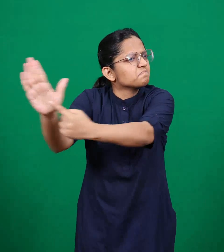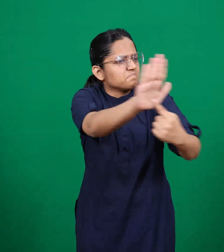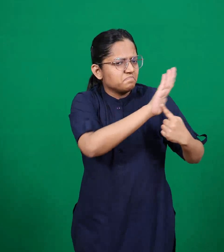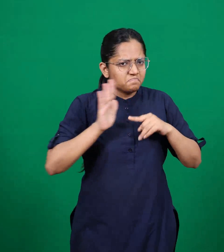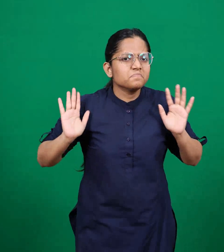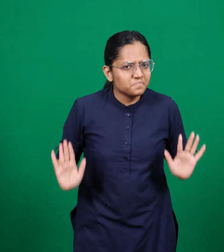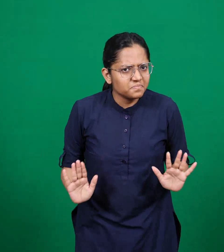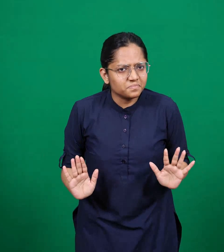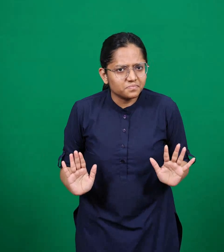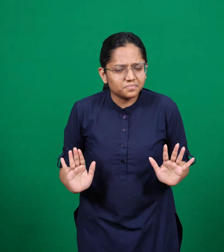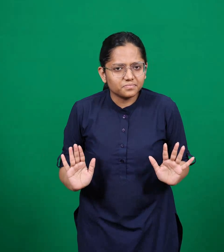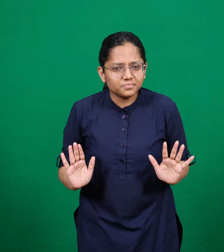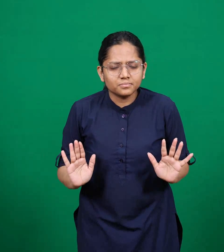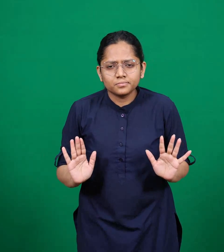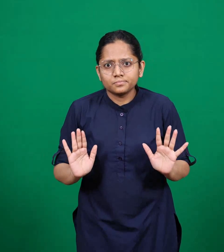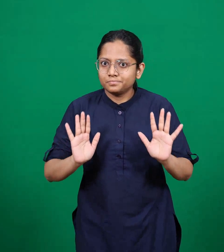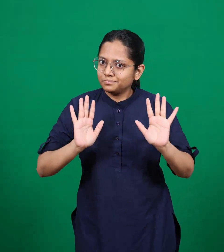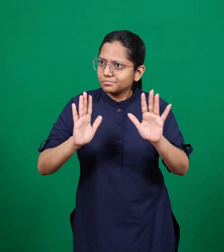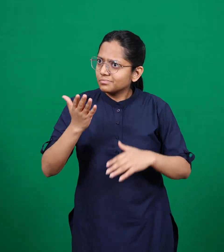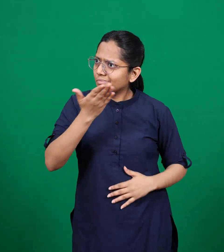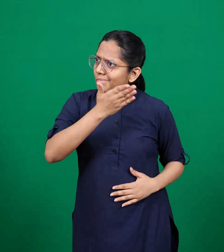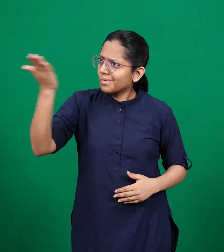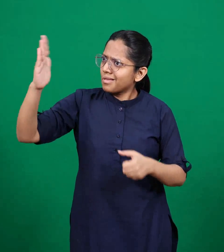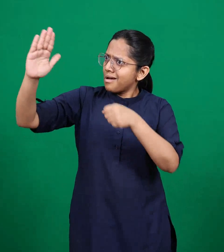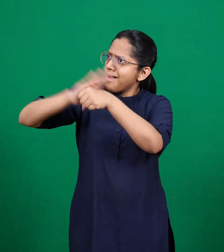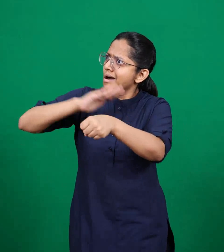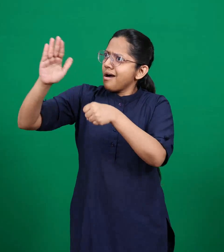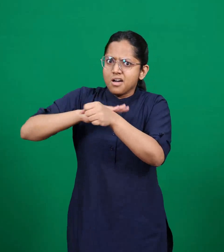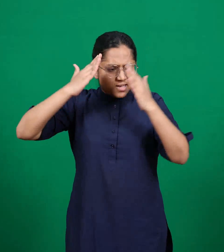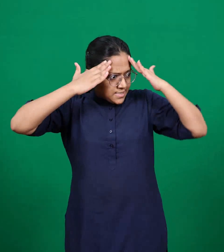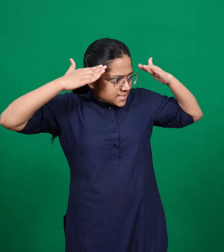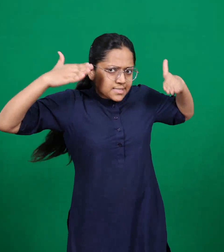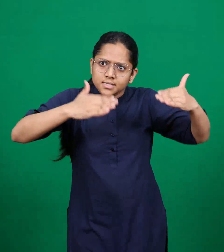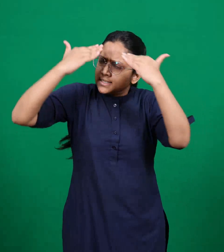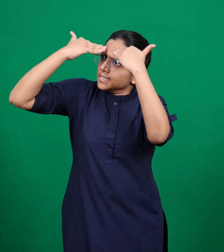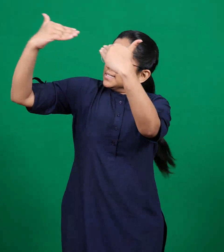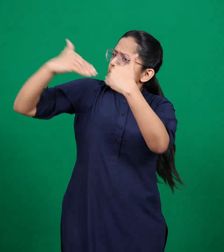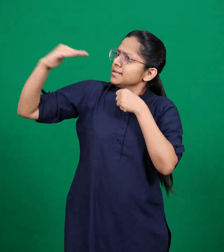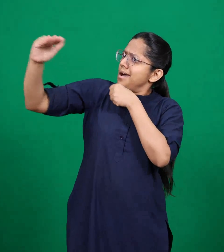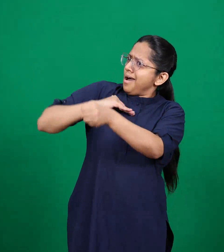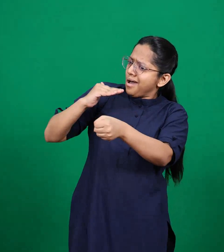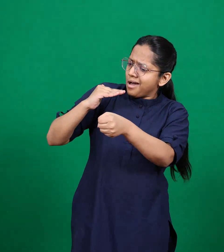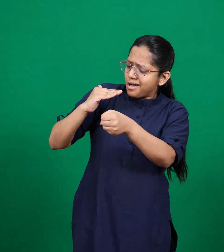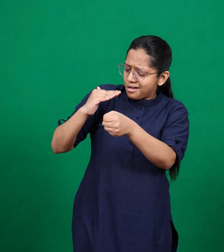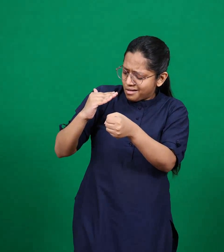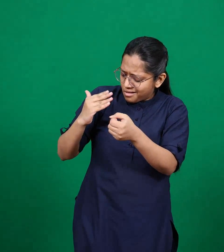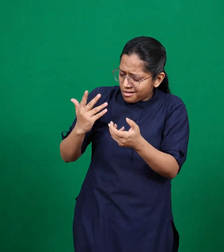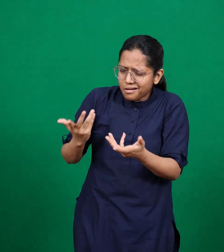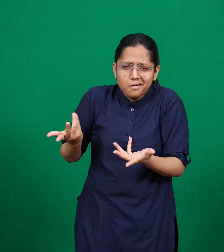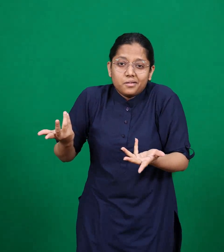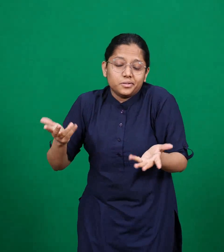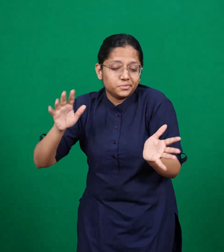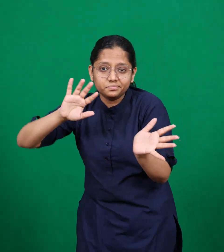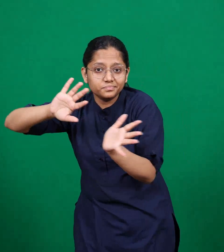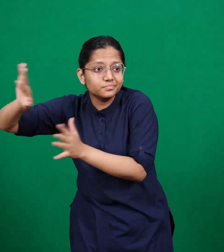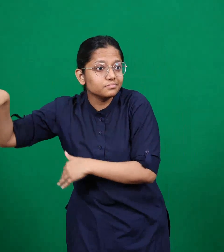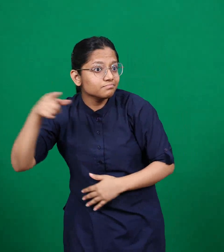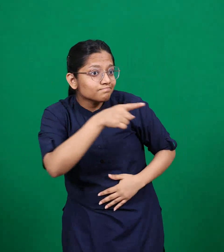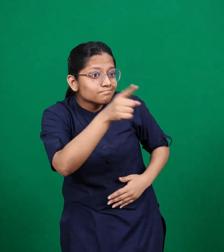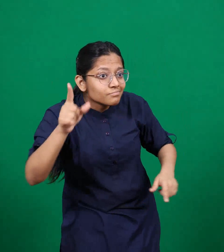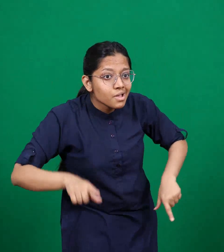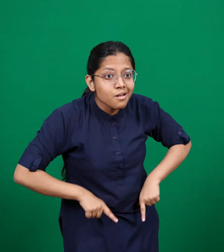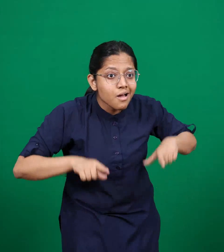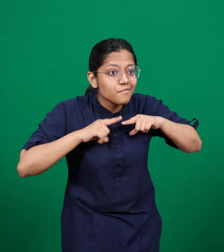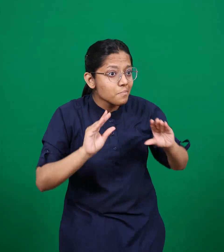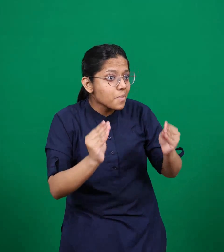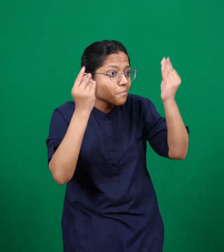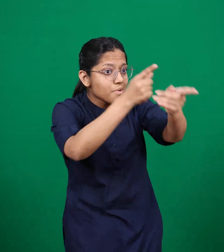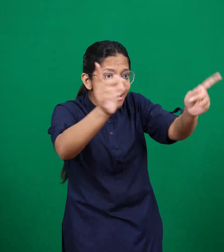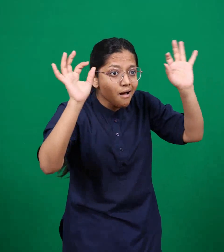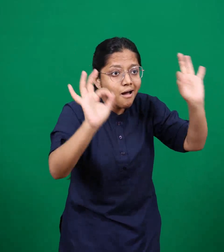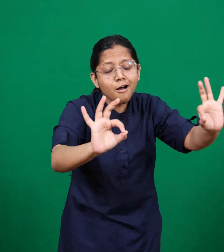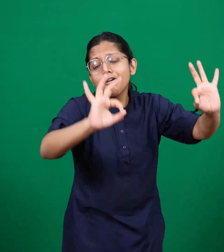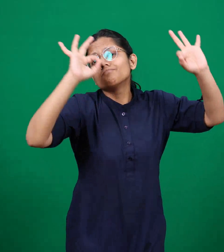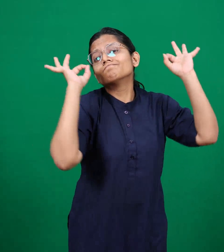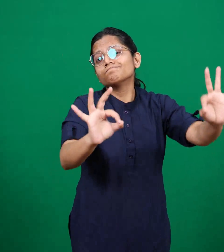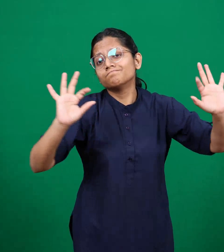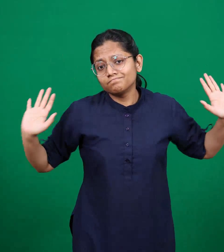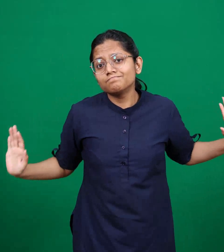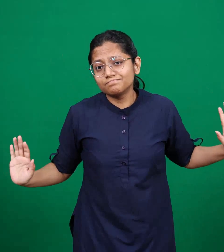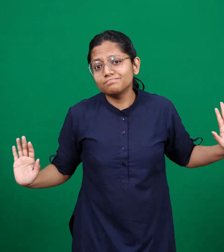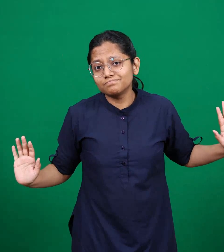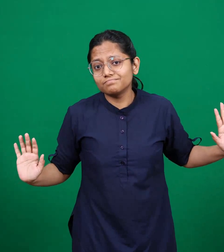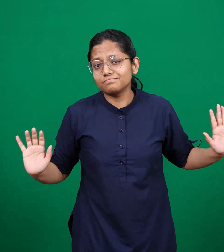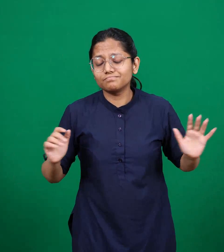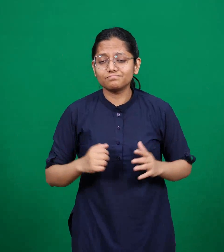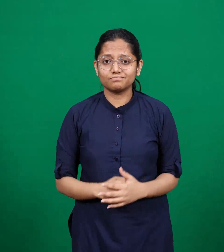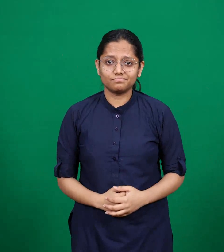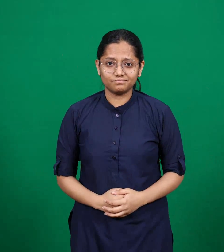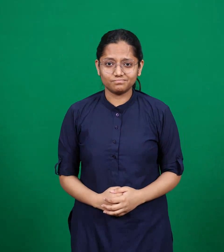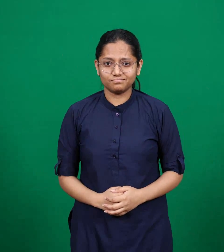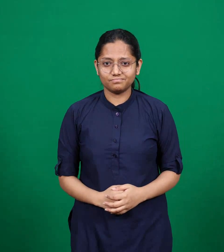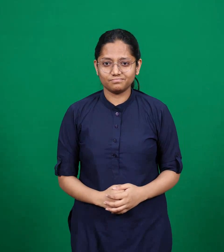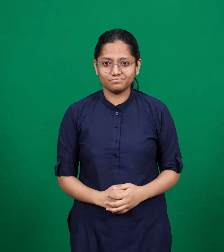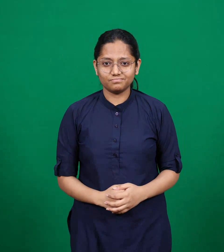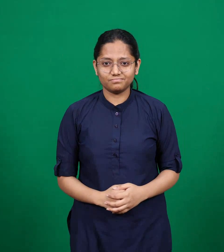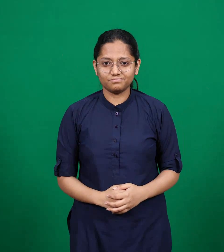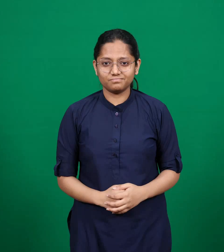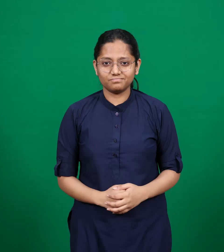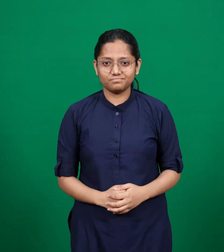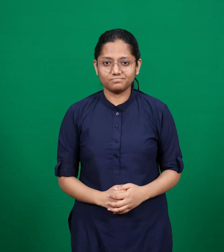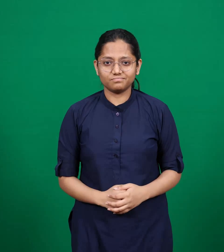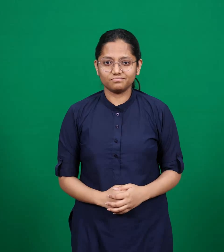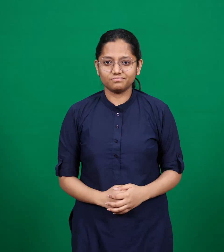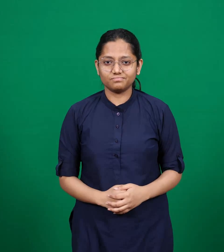So then, death is at work in us, but life is at work in you.